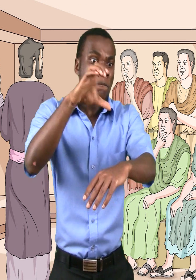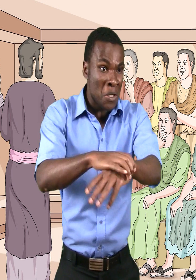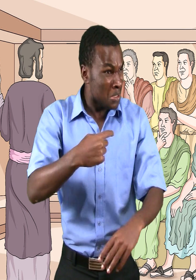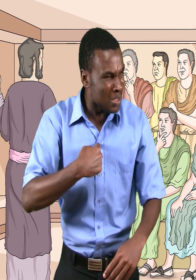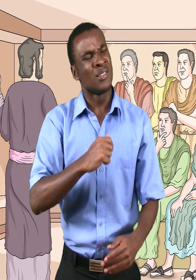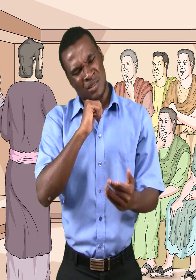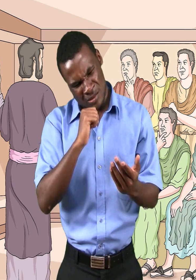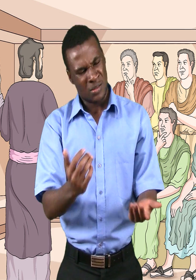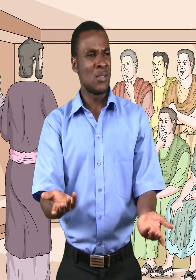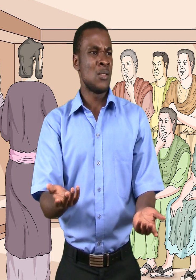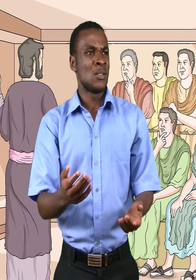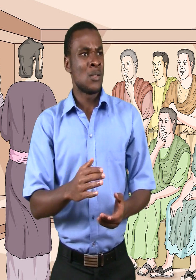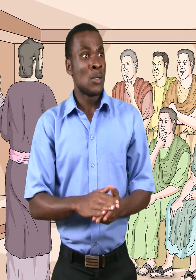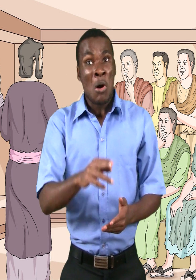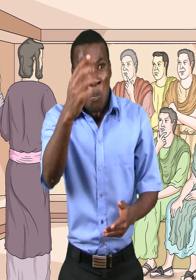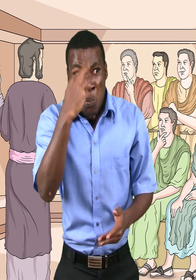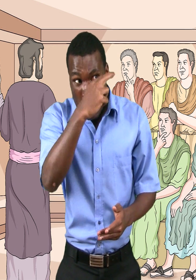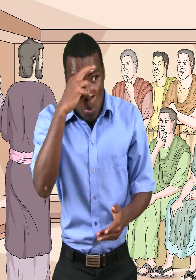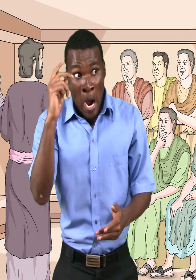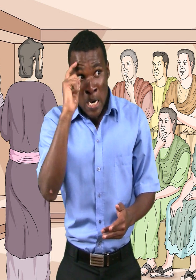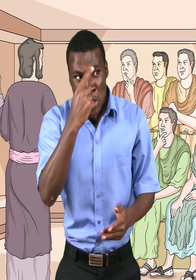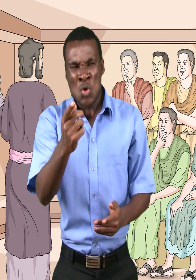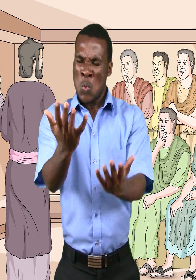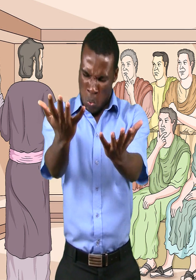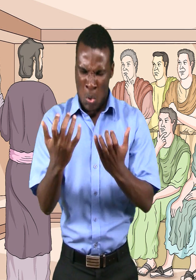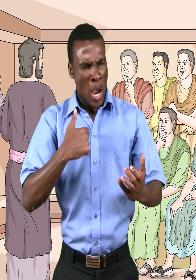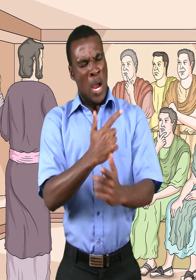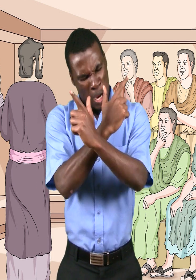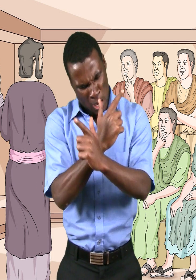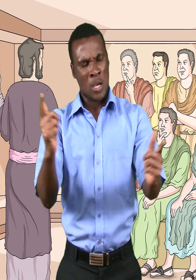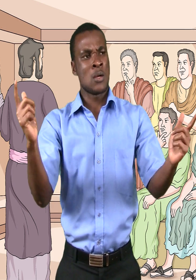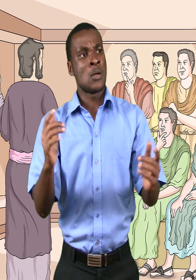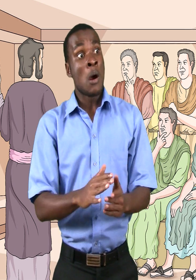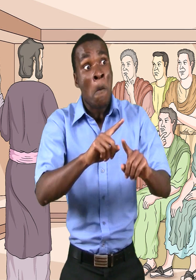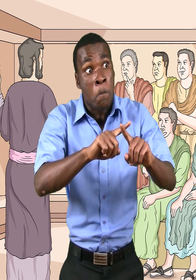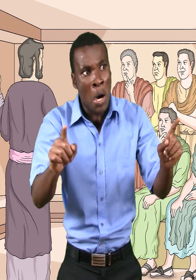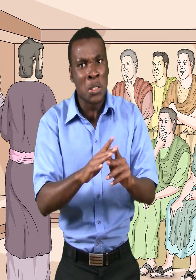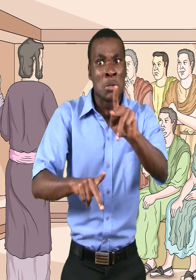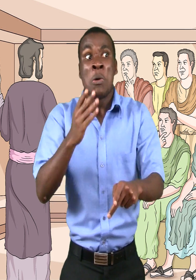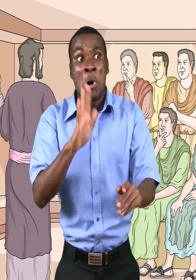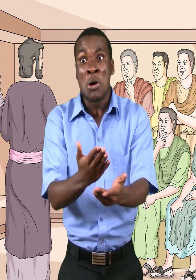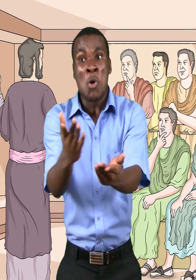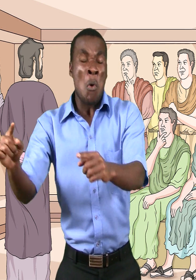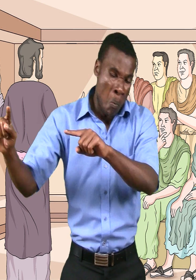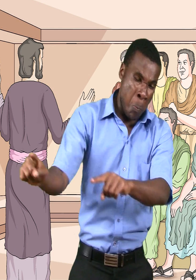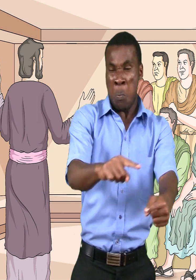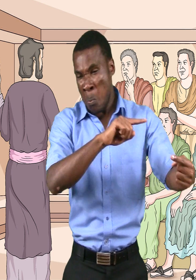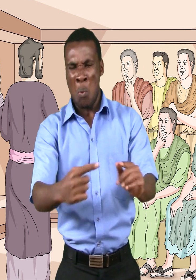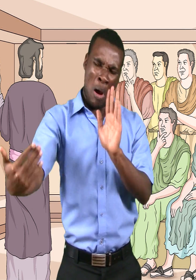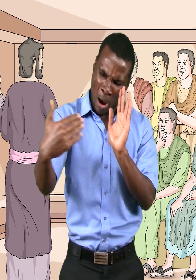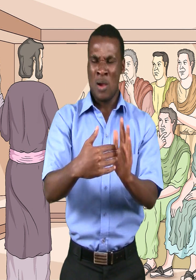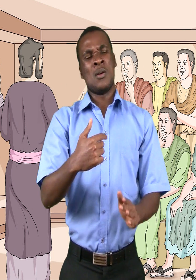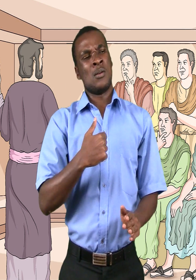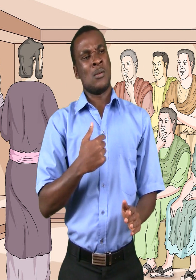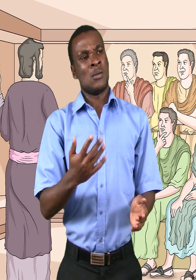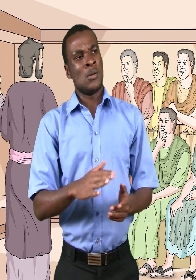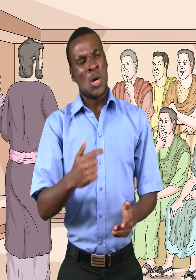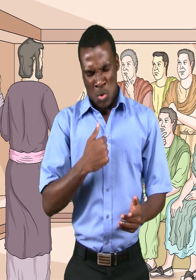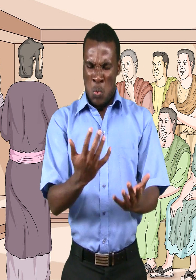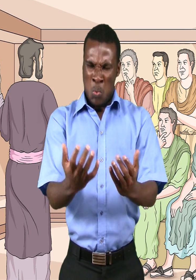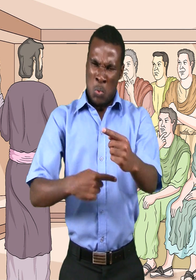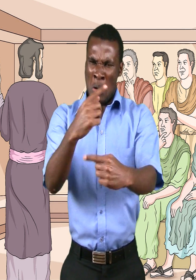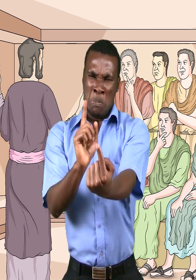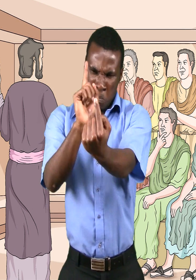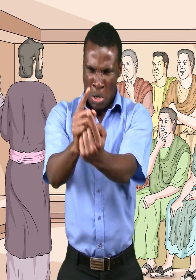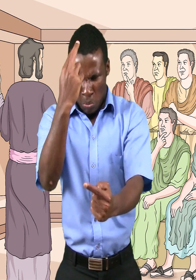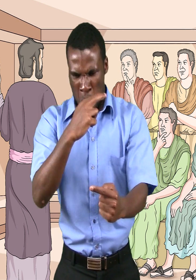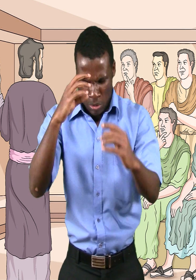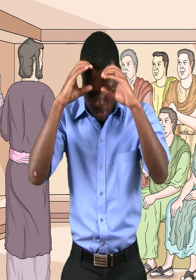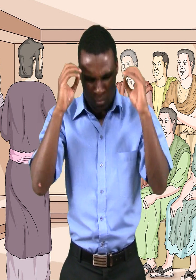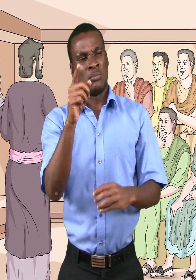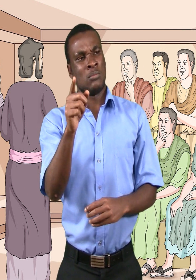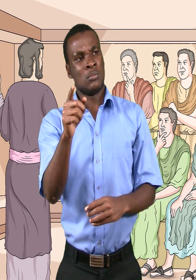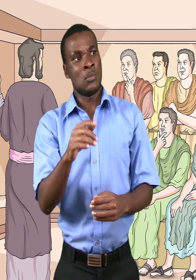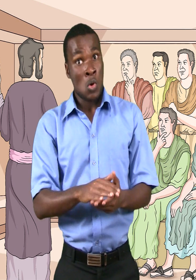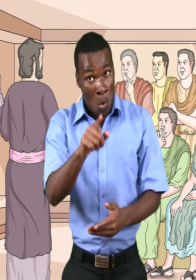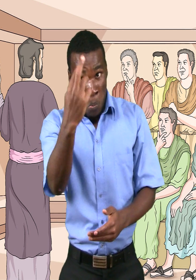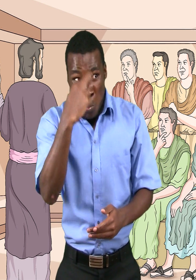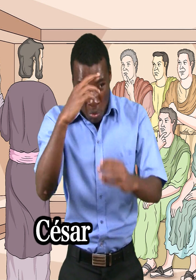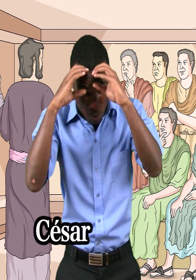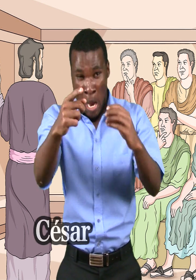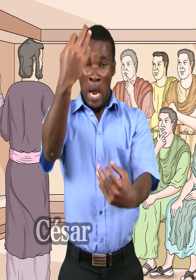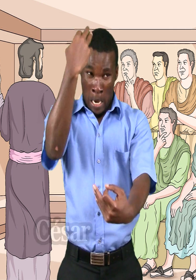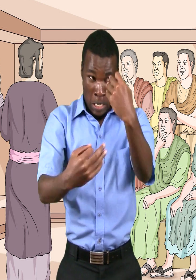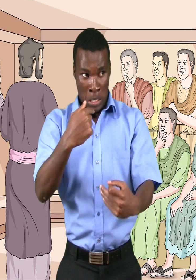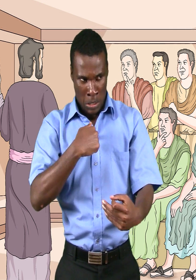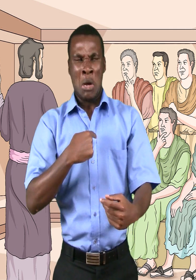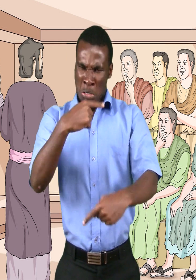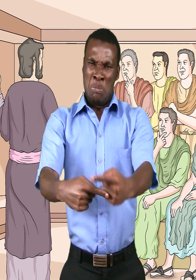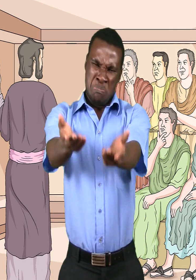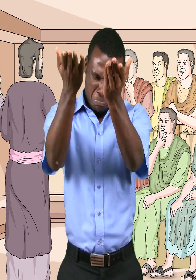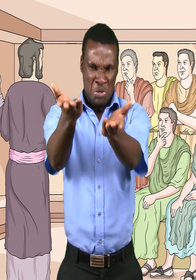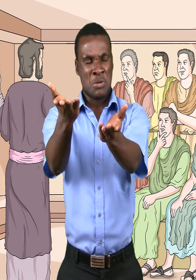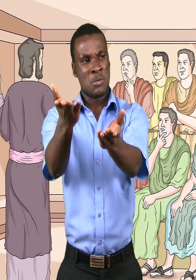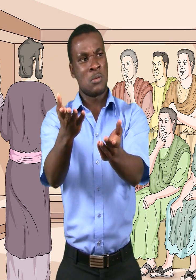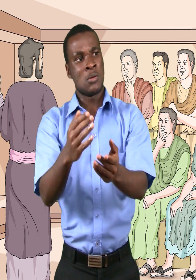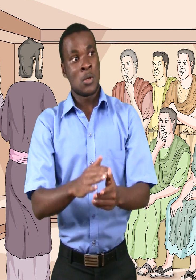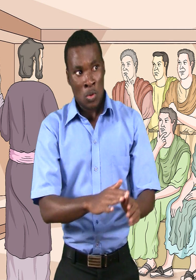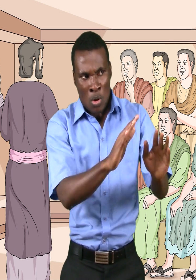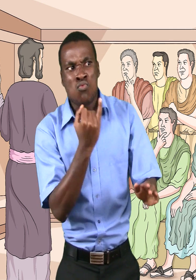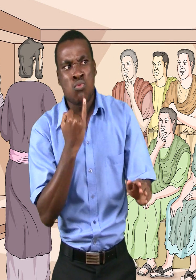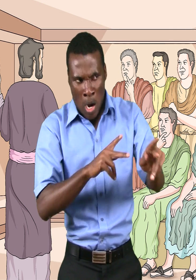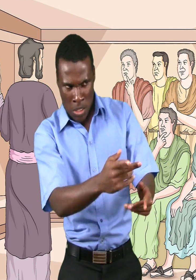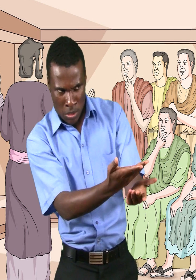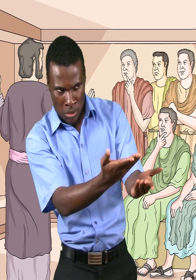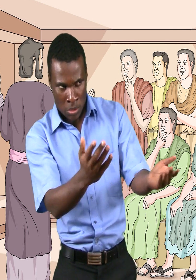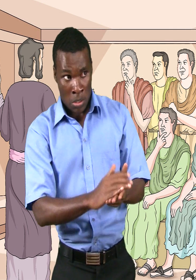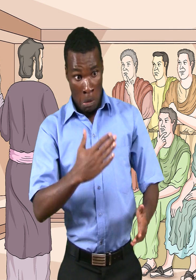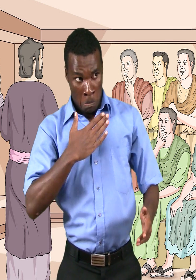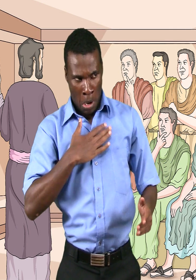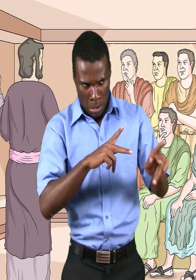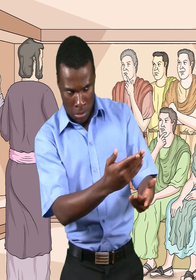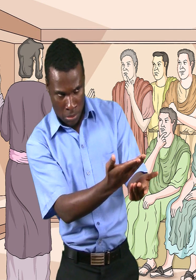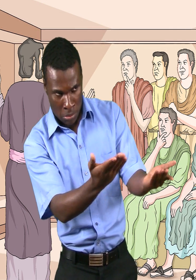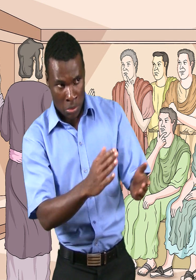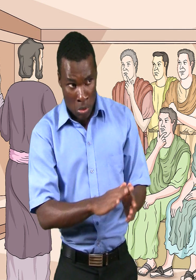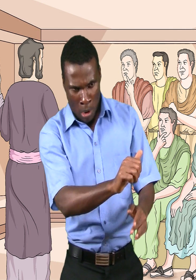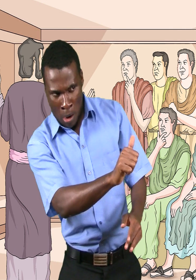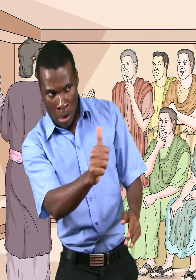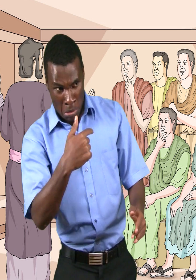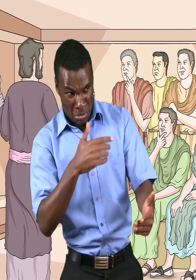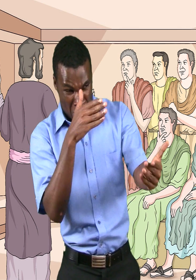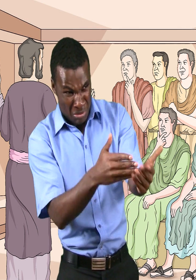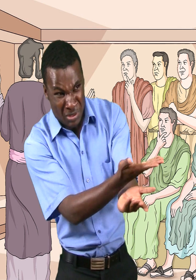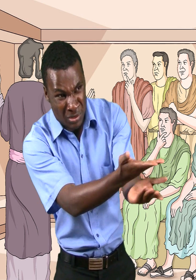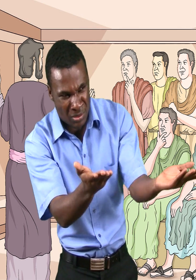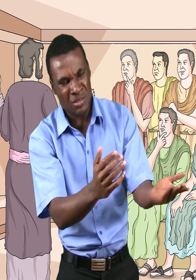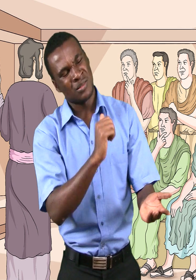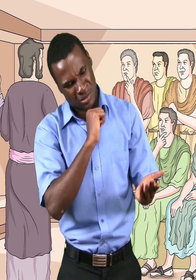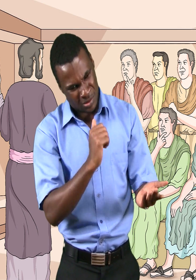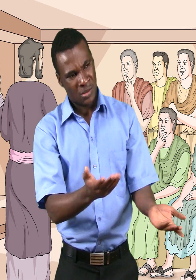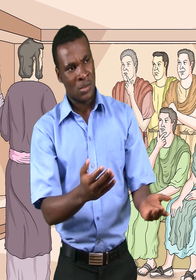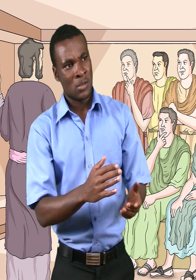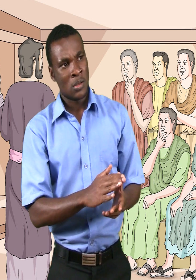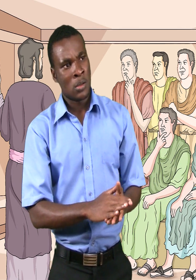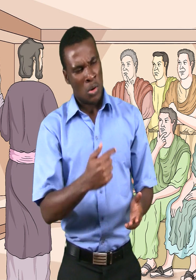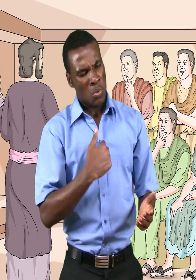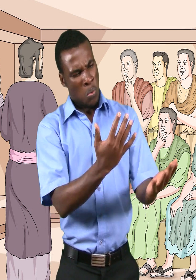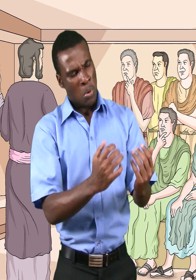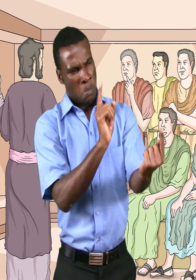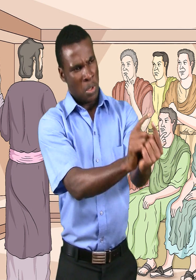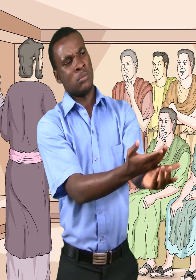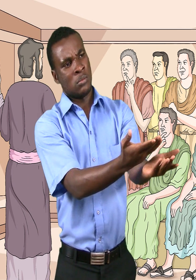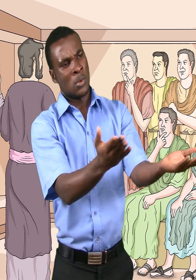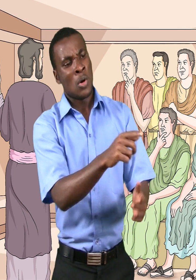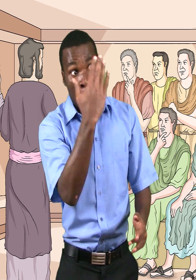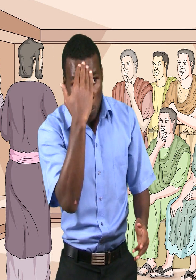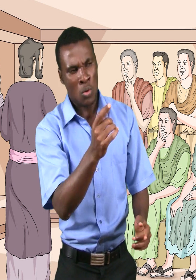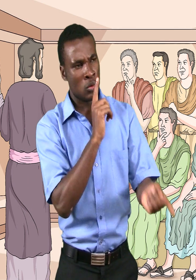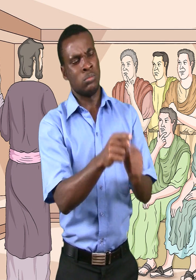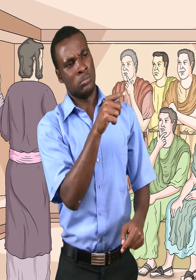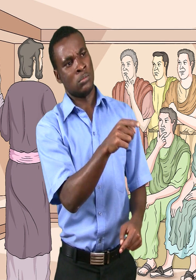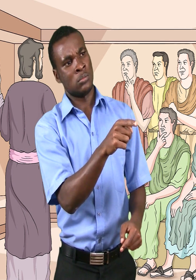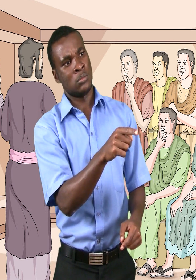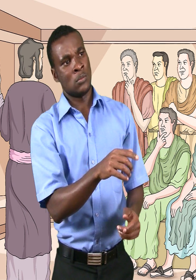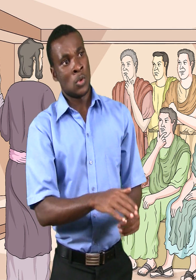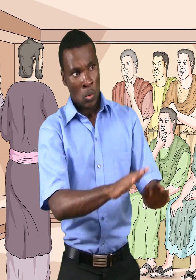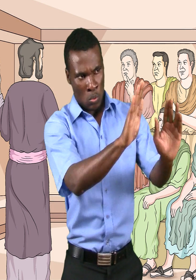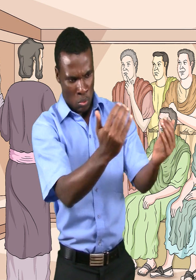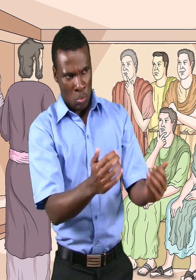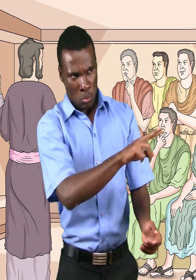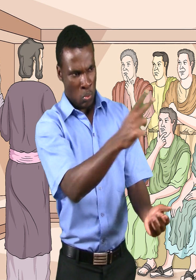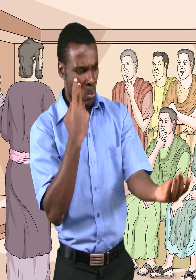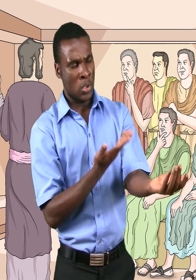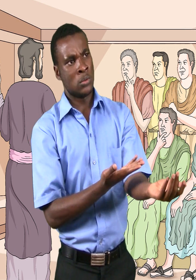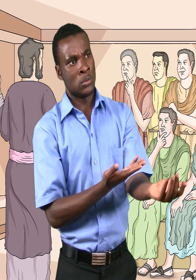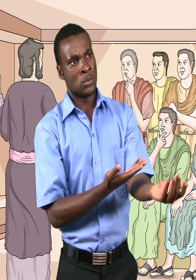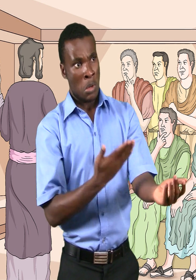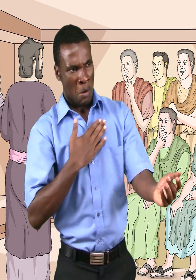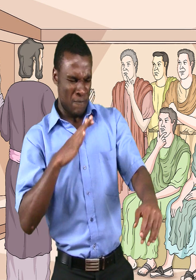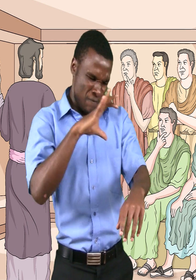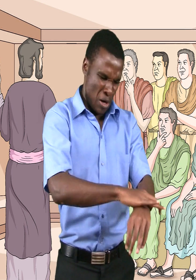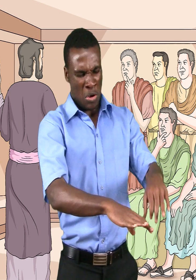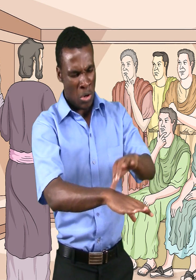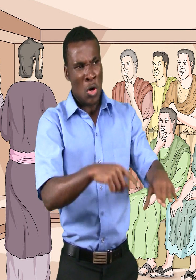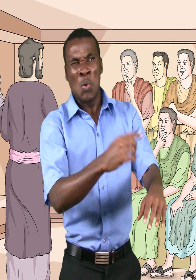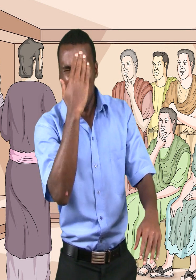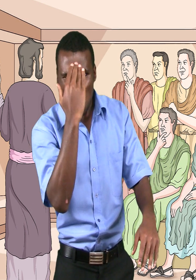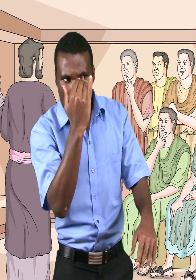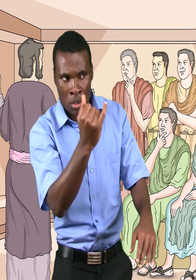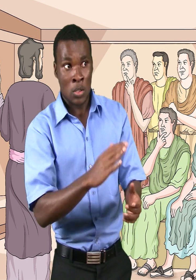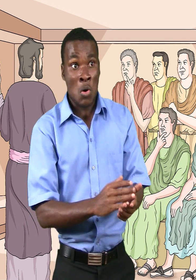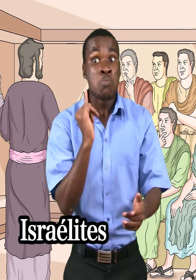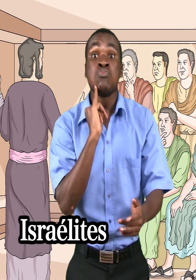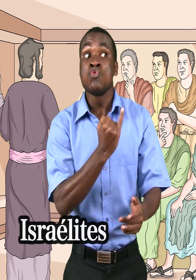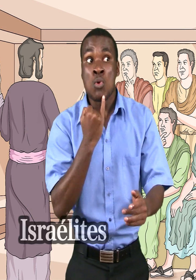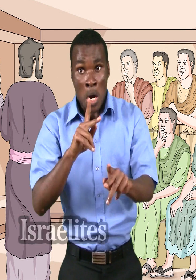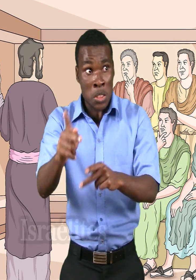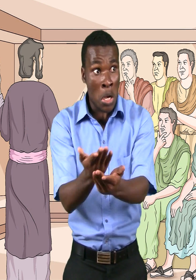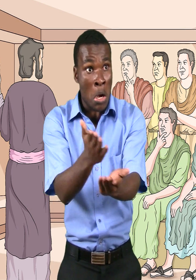But when the Jews objected, I was compelled to appeal to Caesar, even though I have no charge to bring against my nation. So for this reason I have called to see you and speak with you.